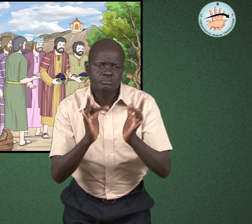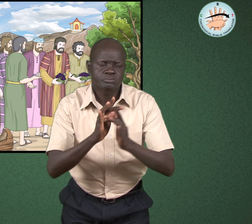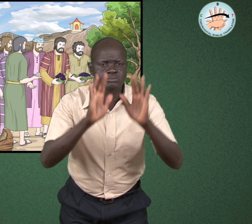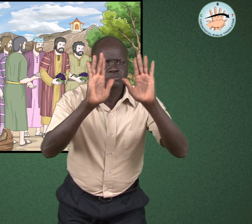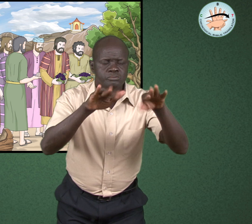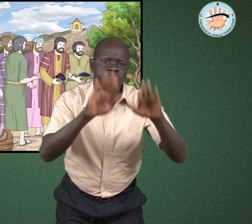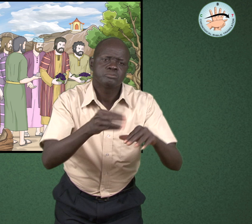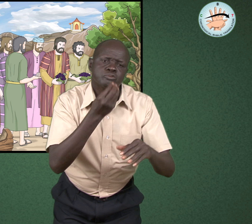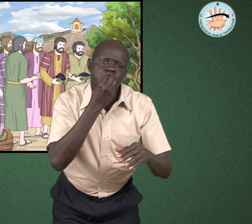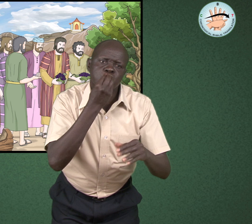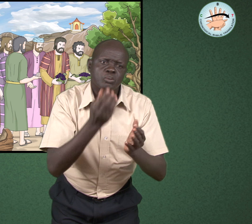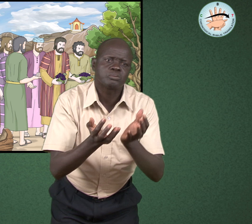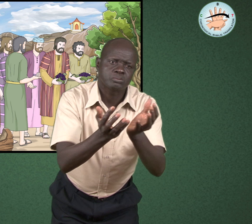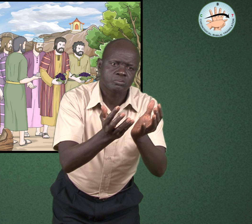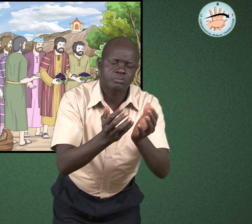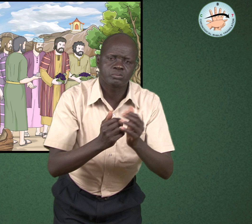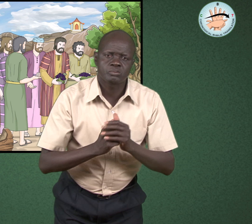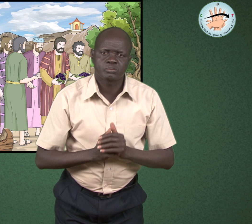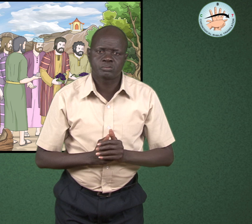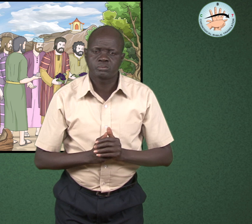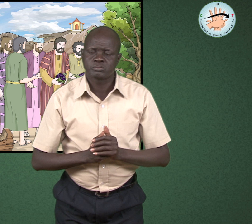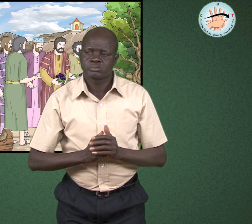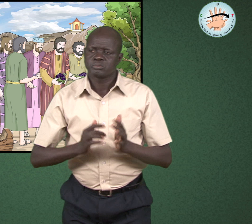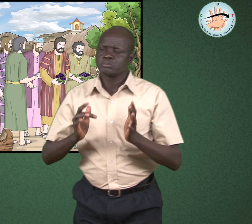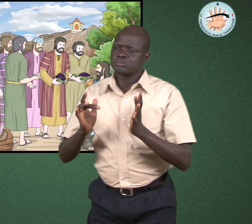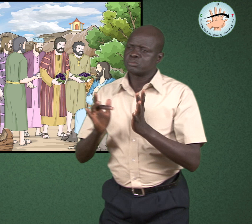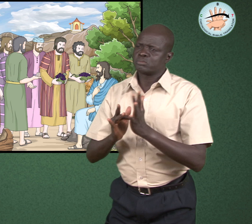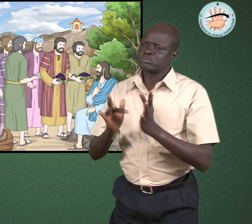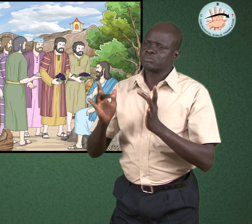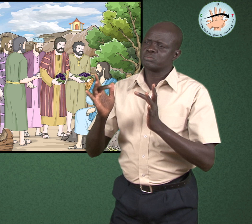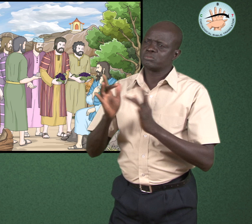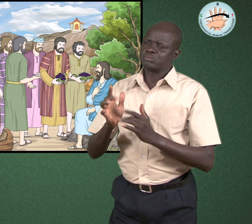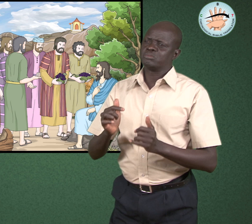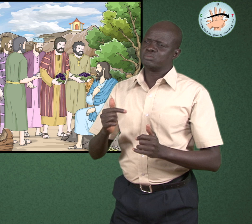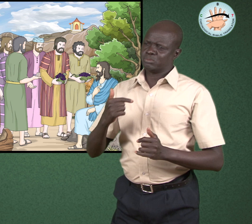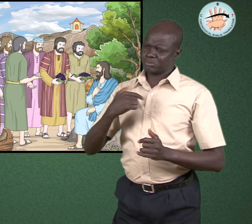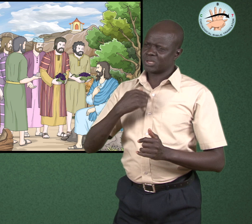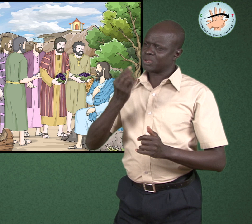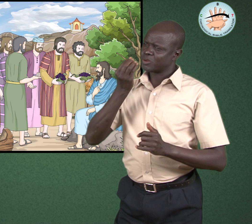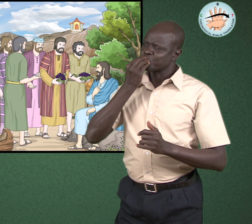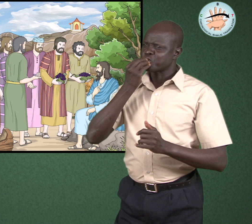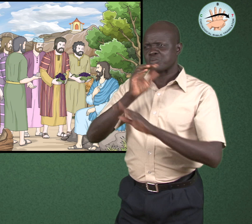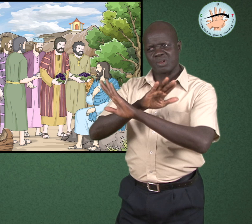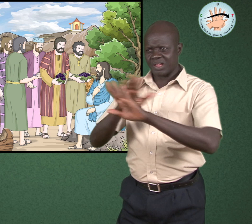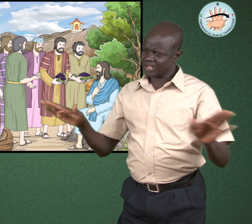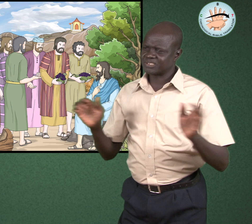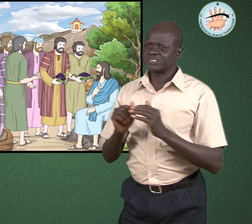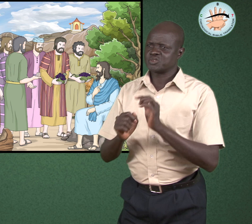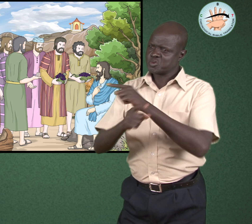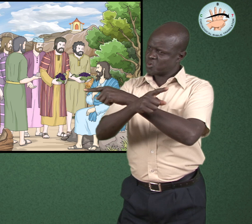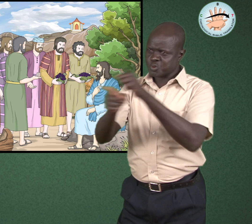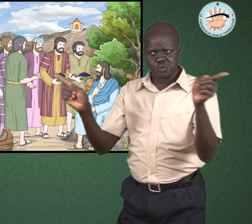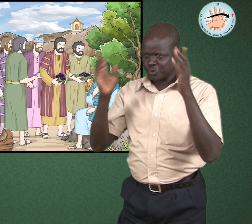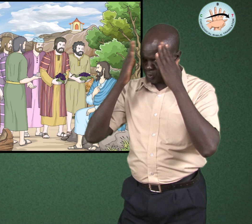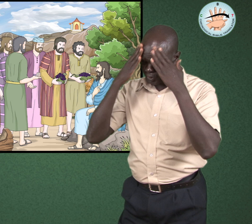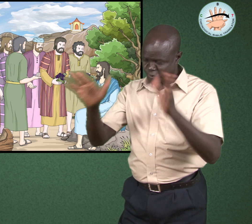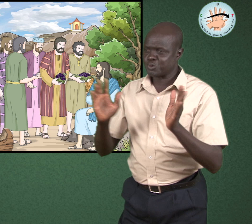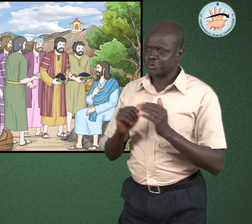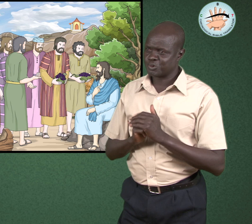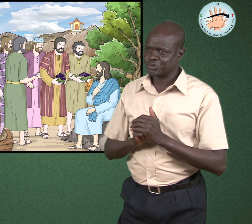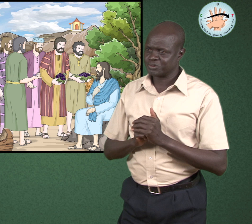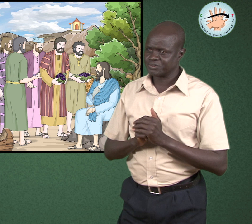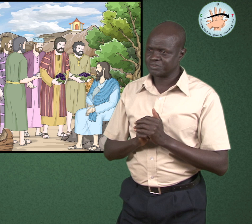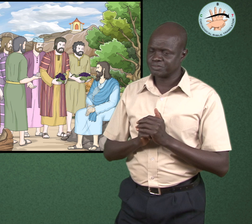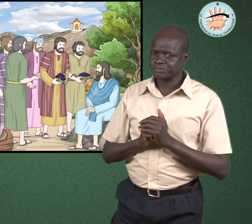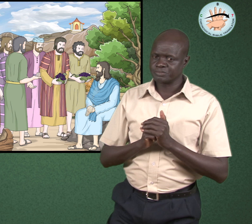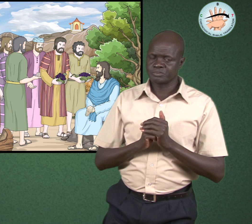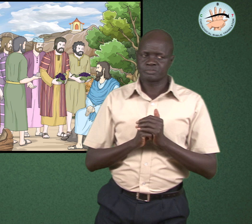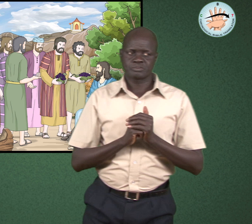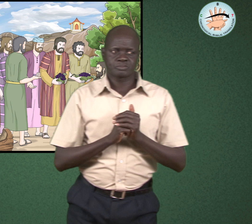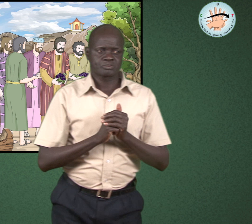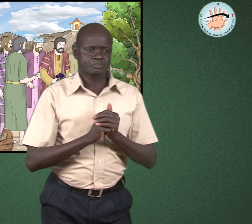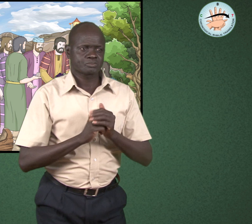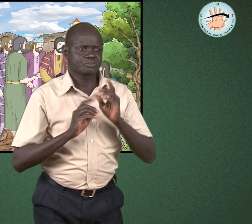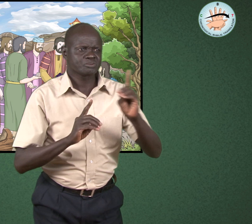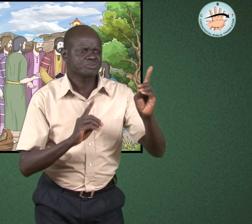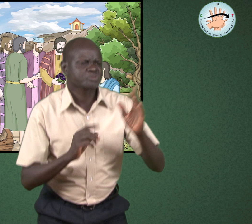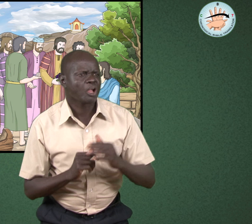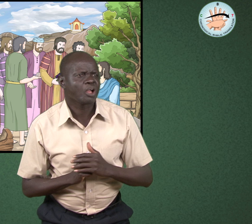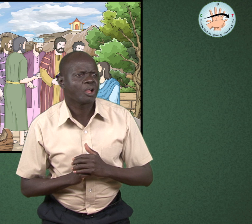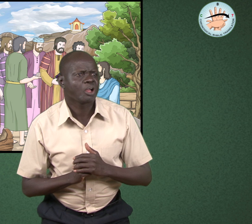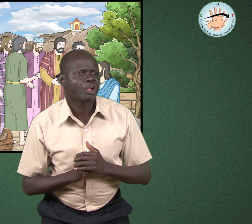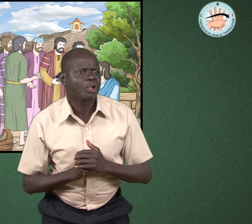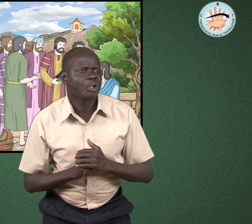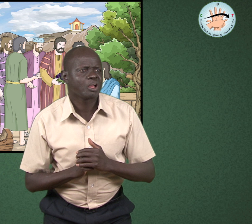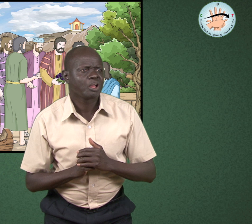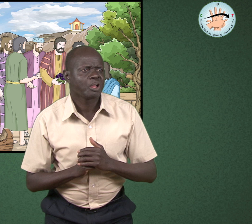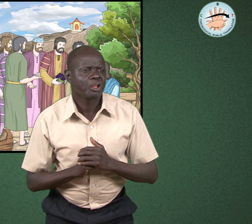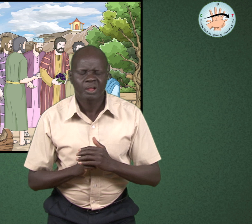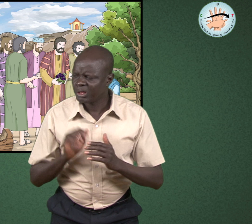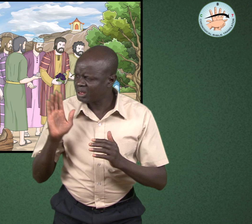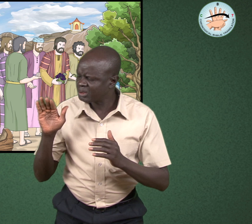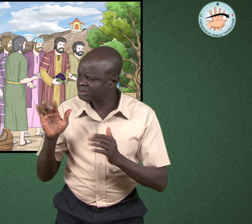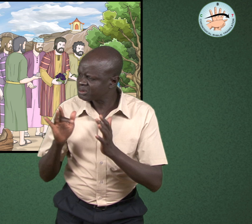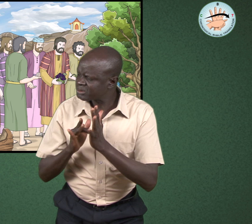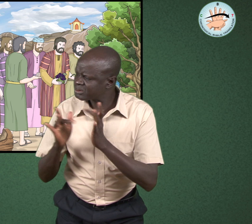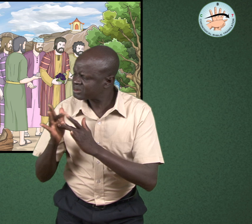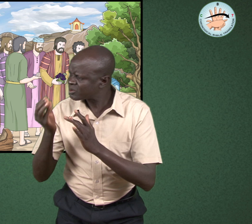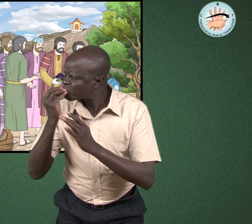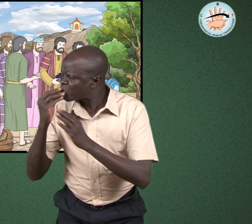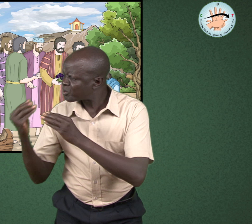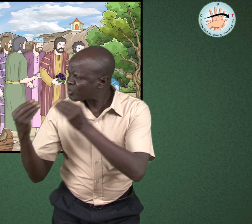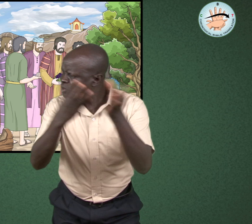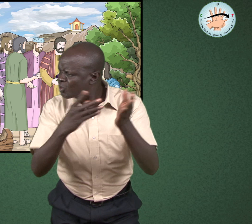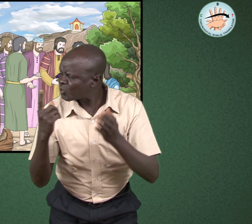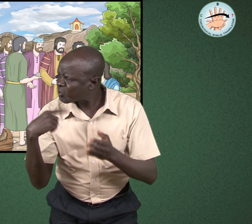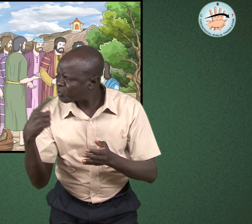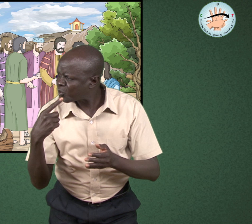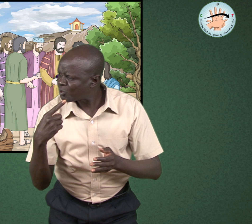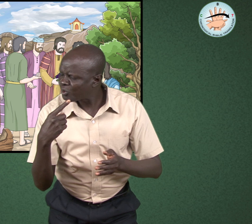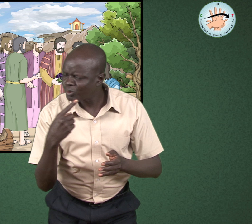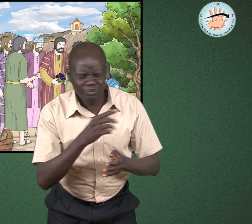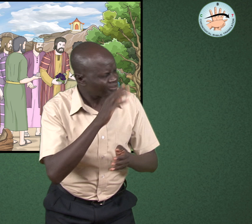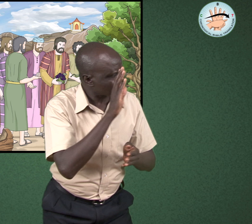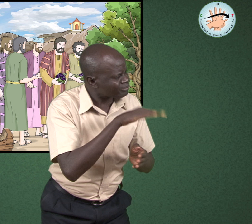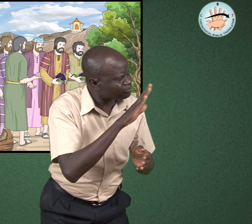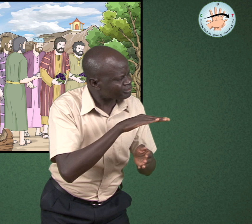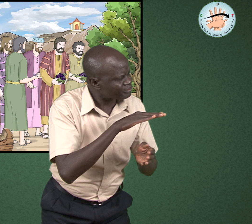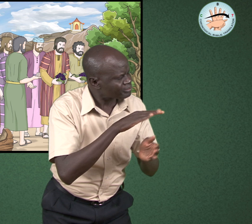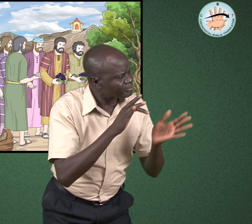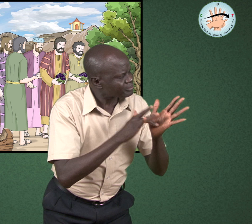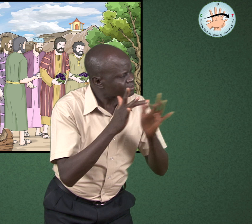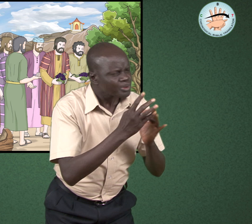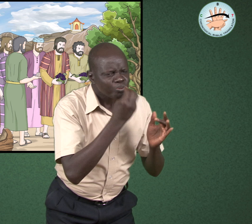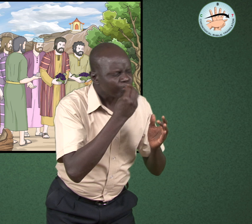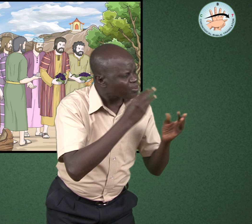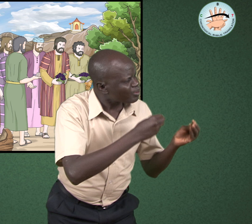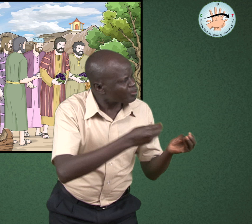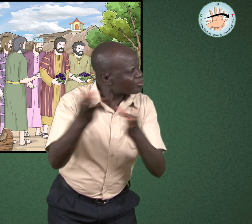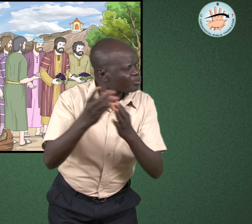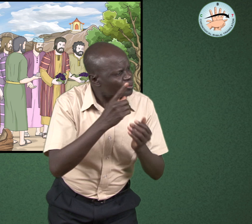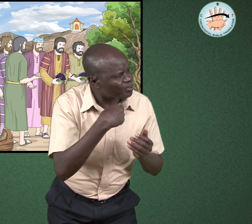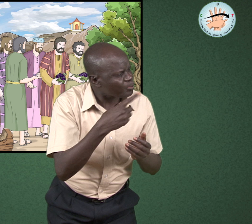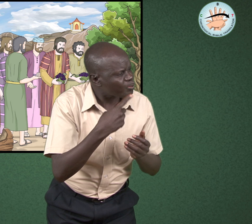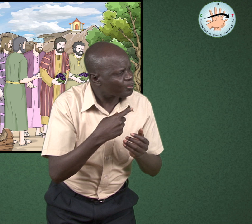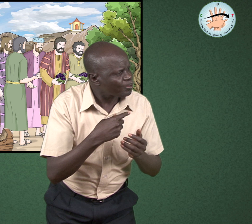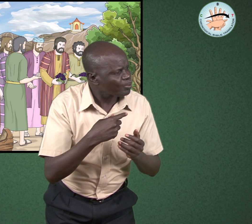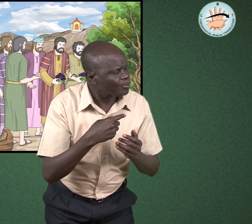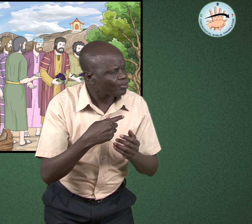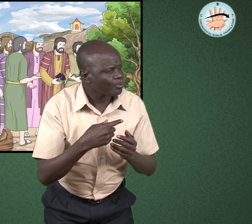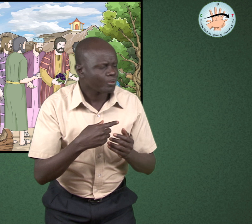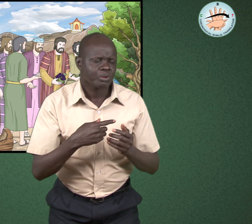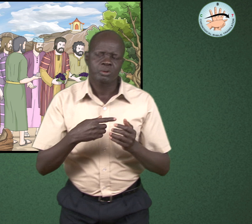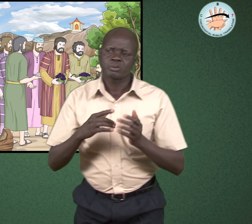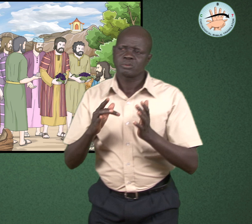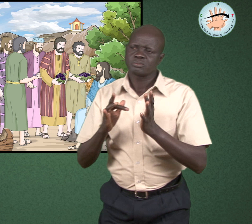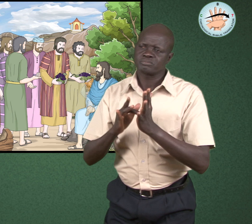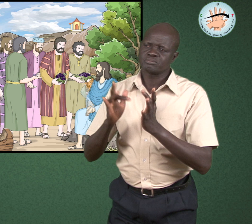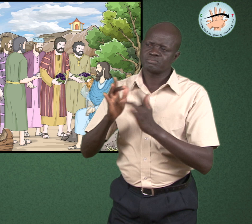But He told them, “I have food to eat that you know nothing about.”